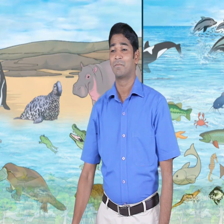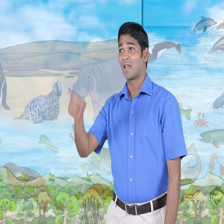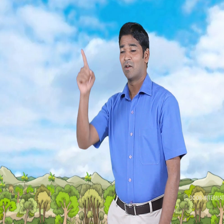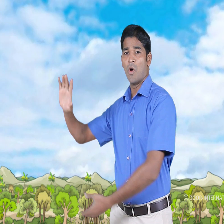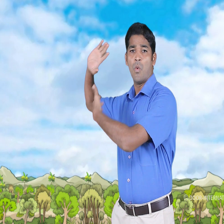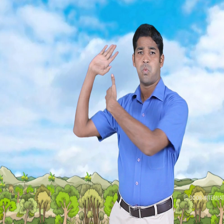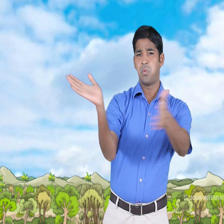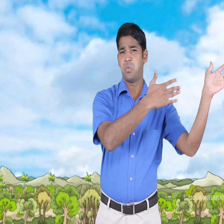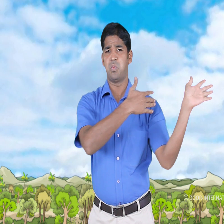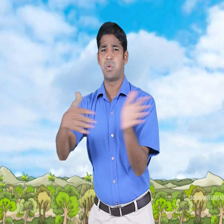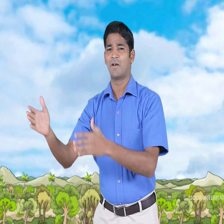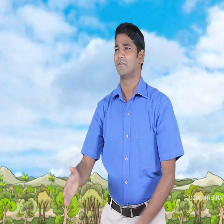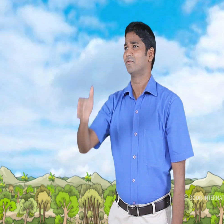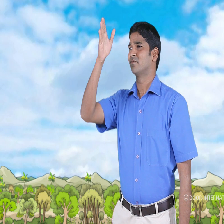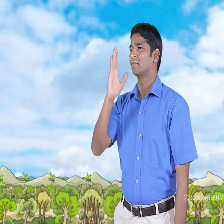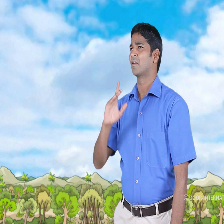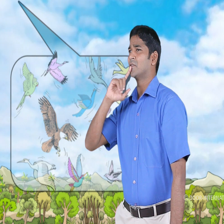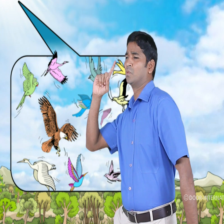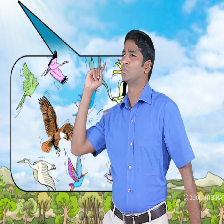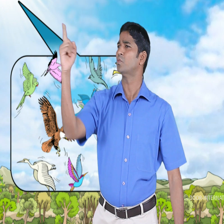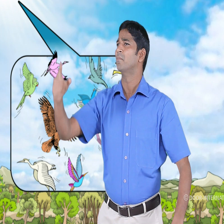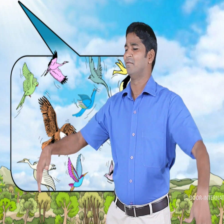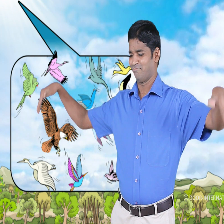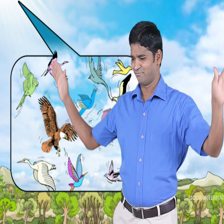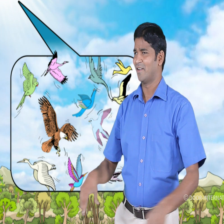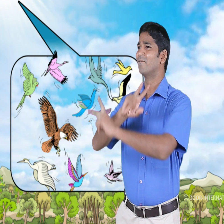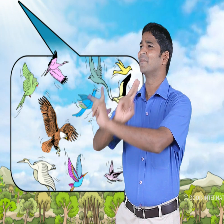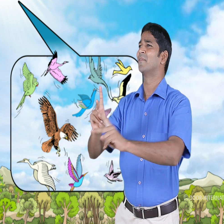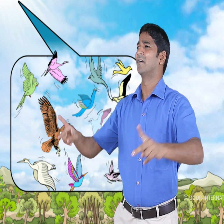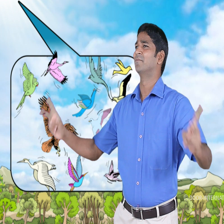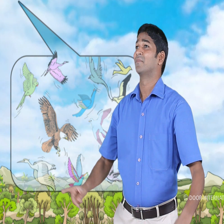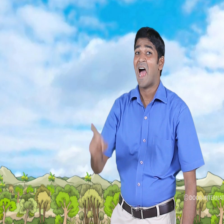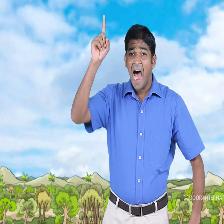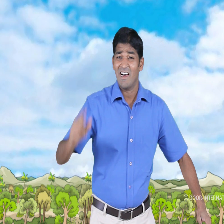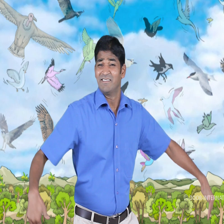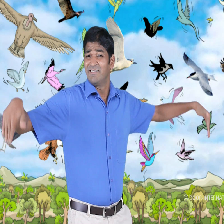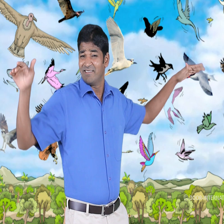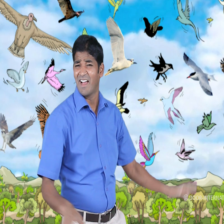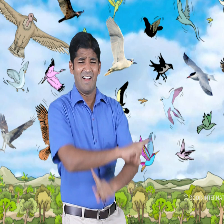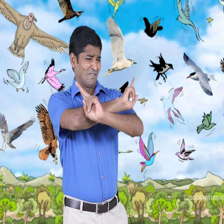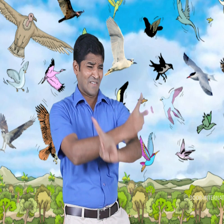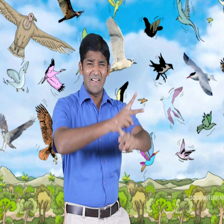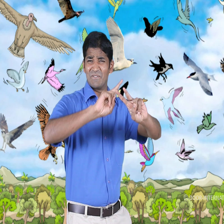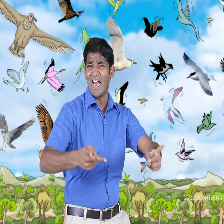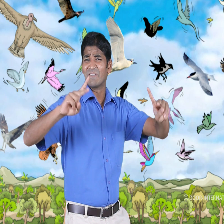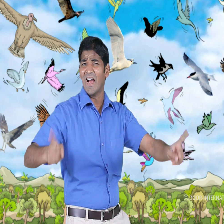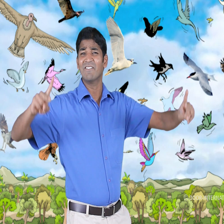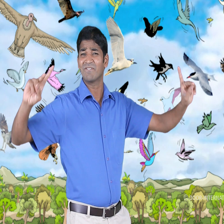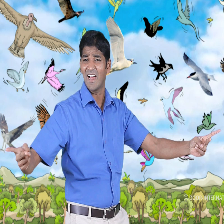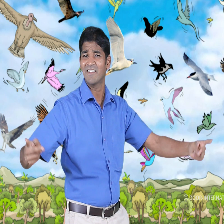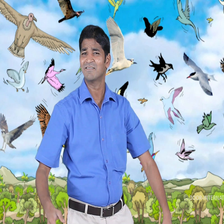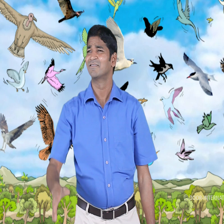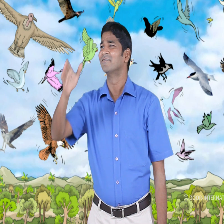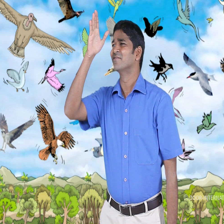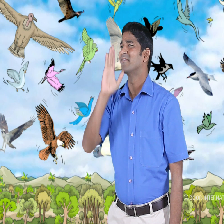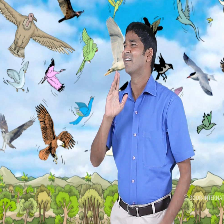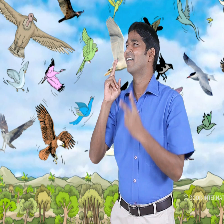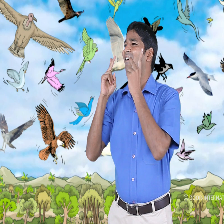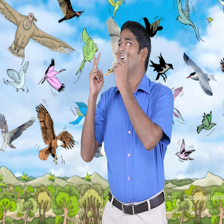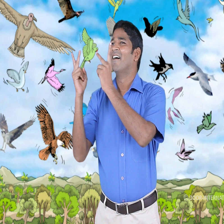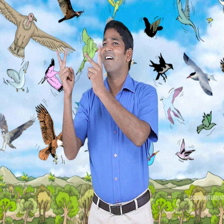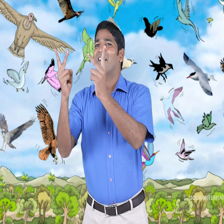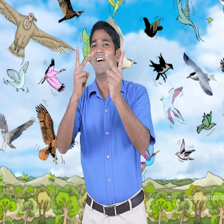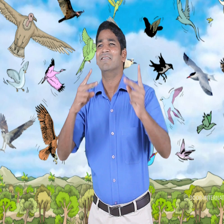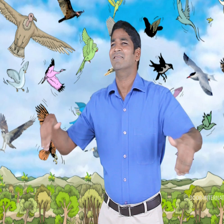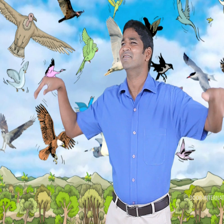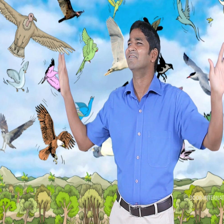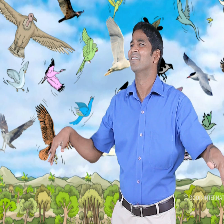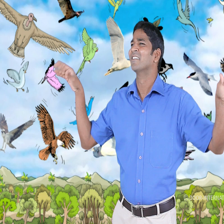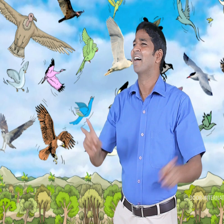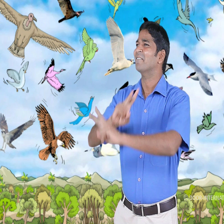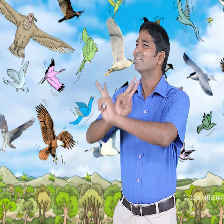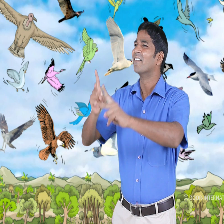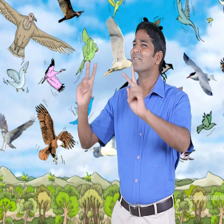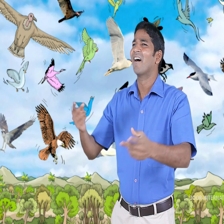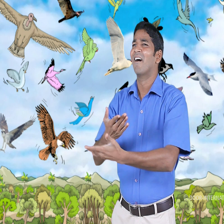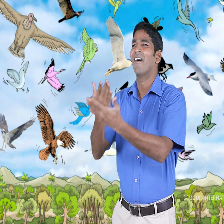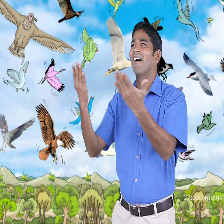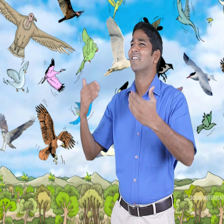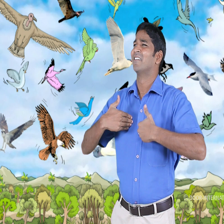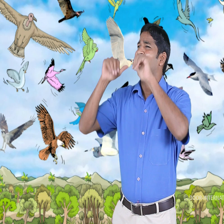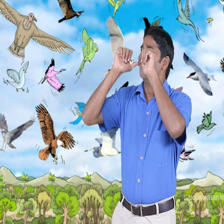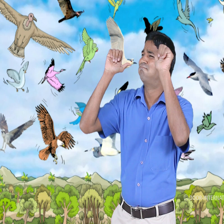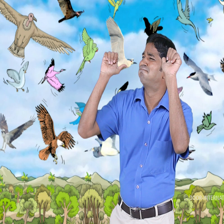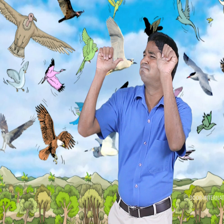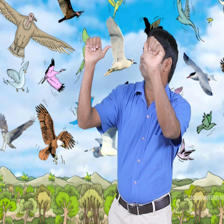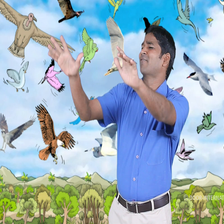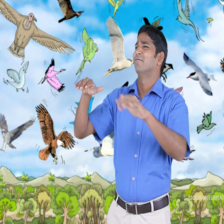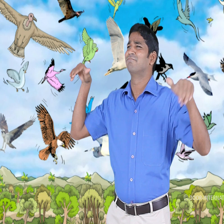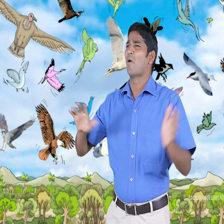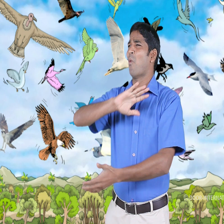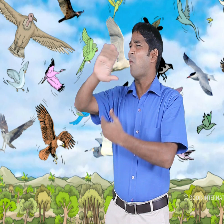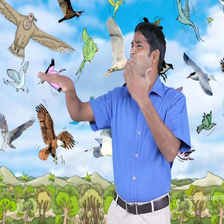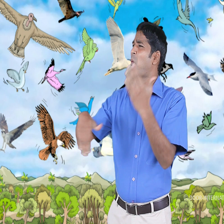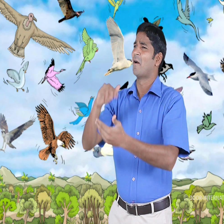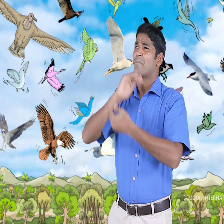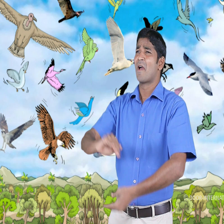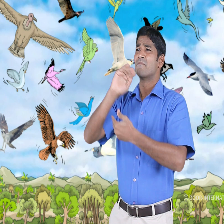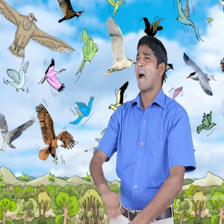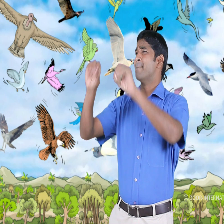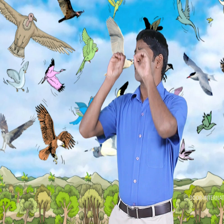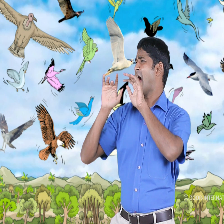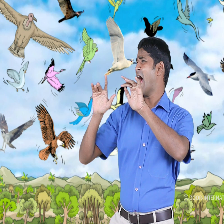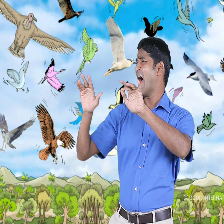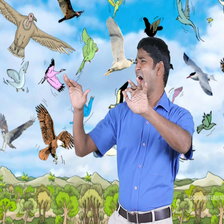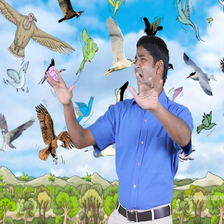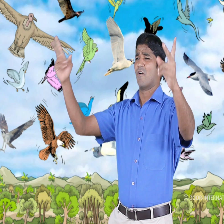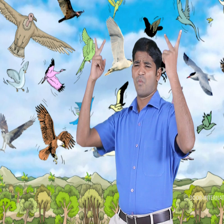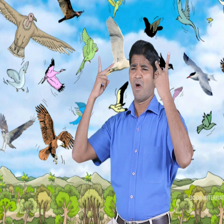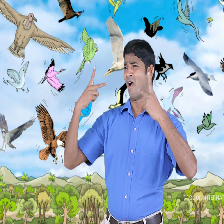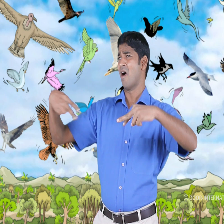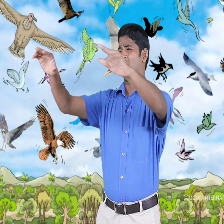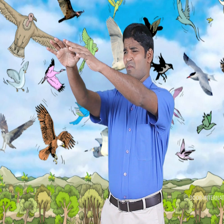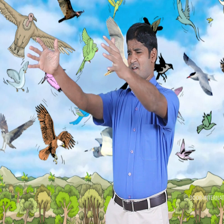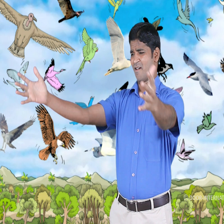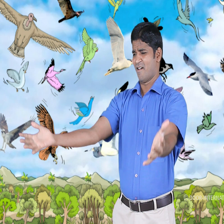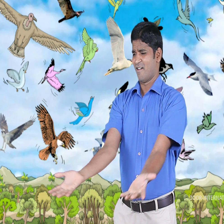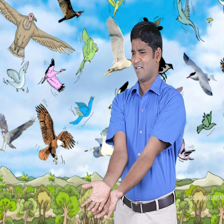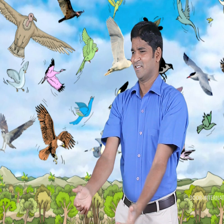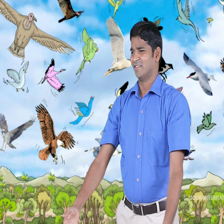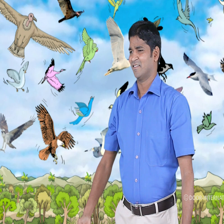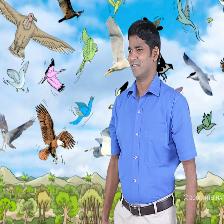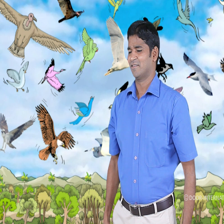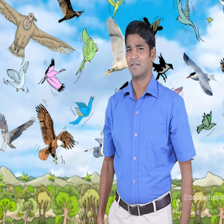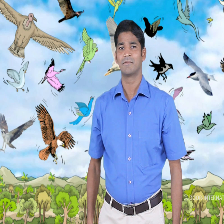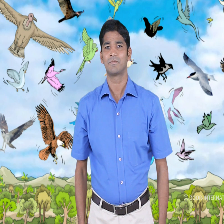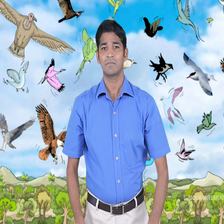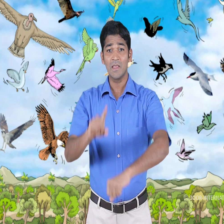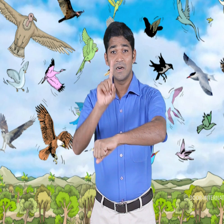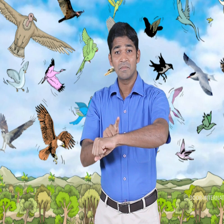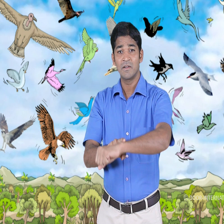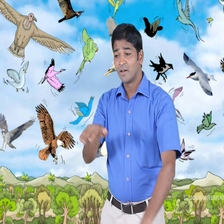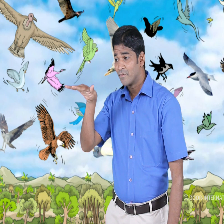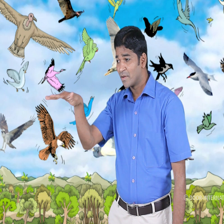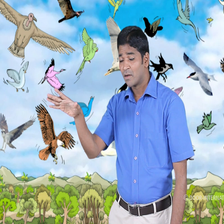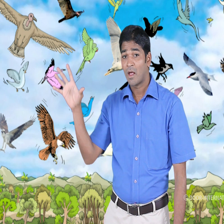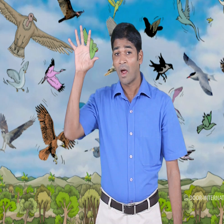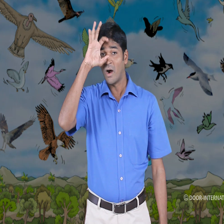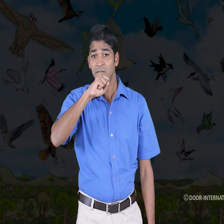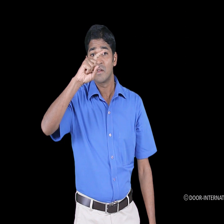Then God blessed them and said, “Be fruitful and multiply and fill the waters of the seas, and let birds multiply on the earth.”